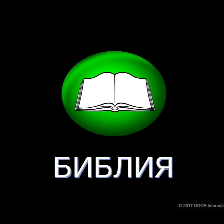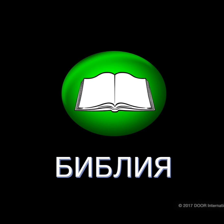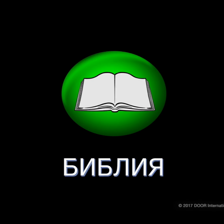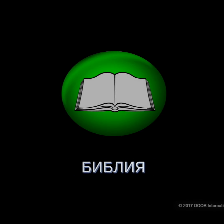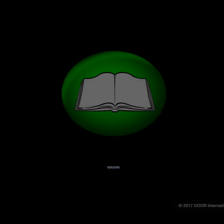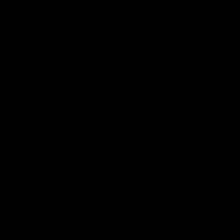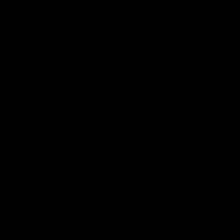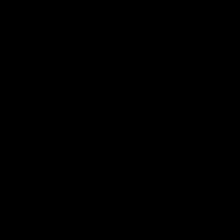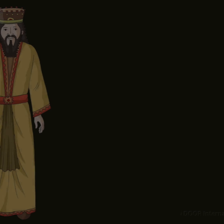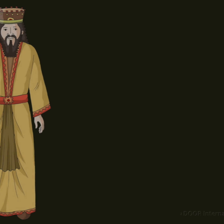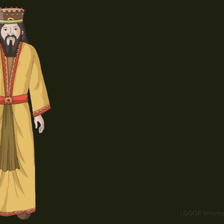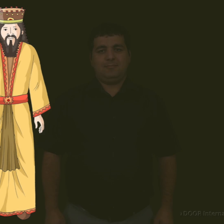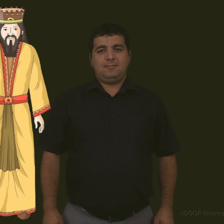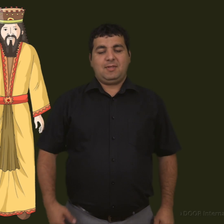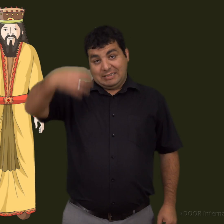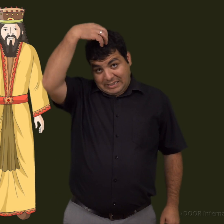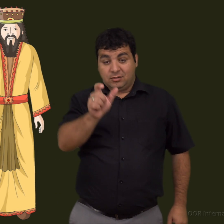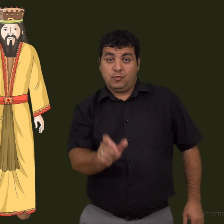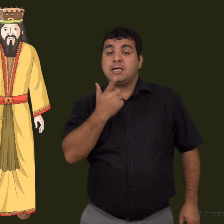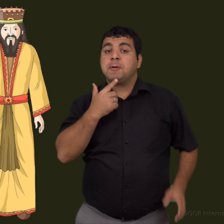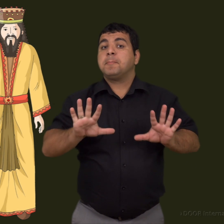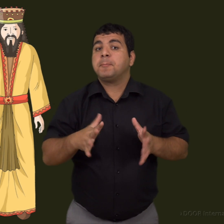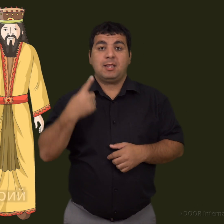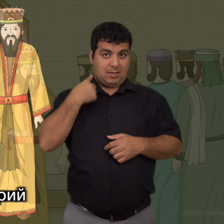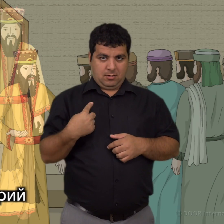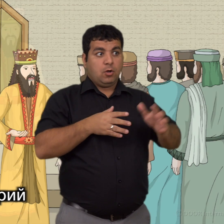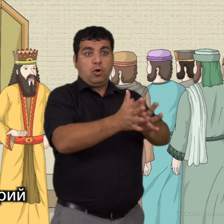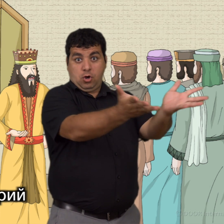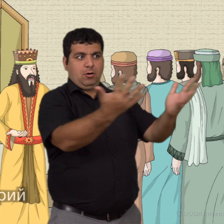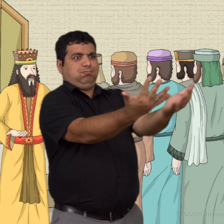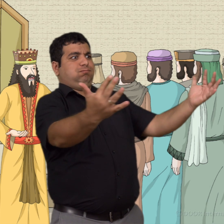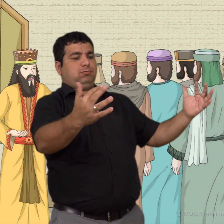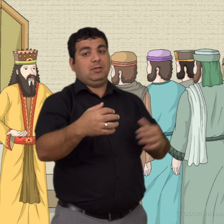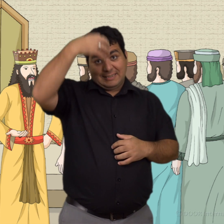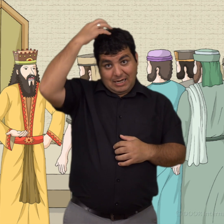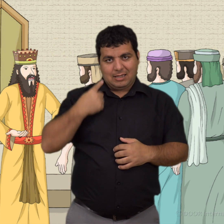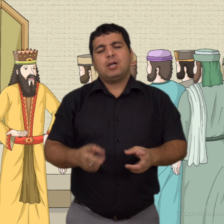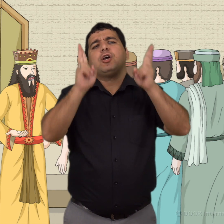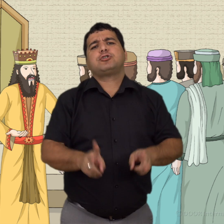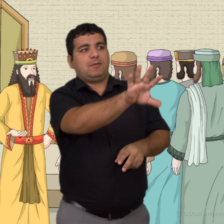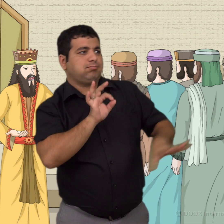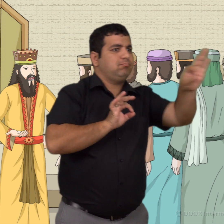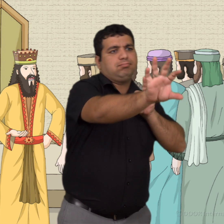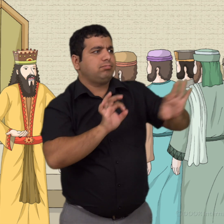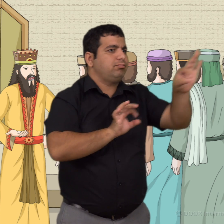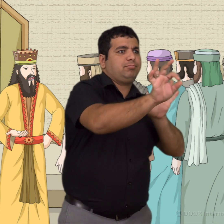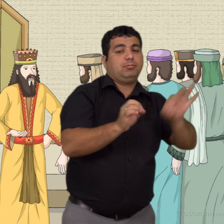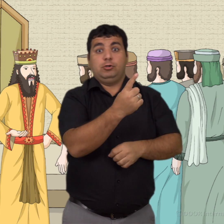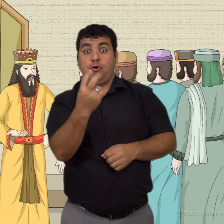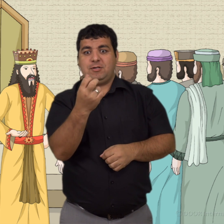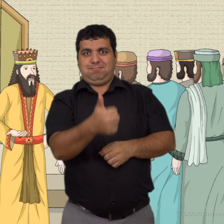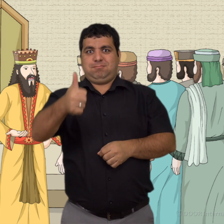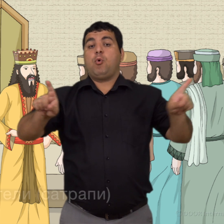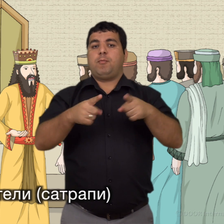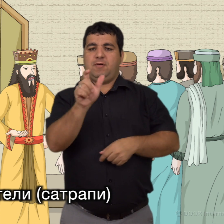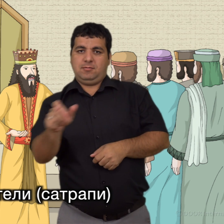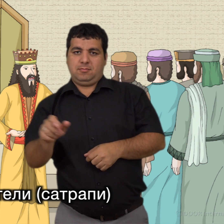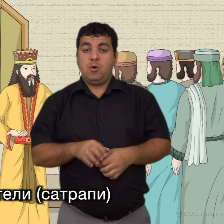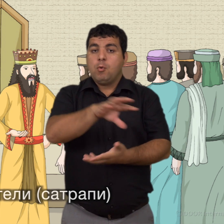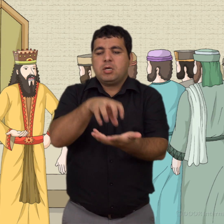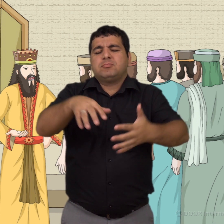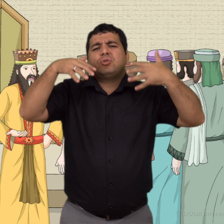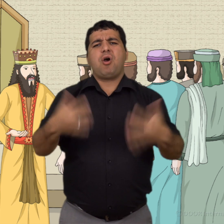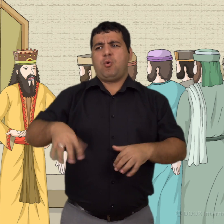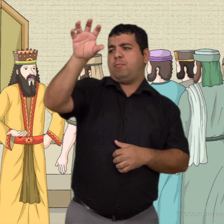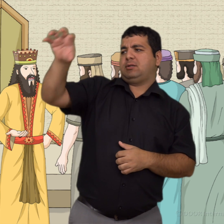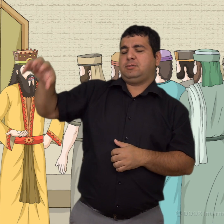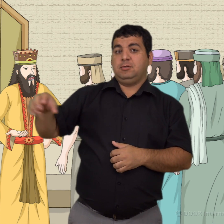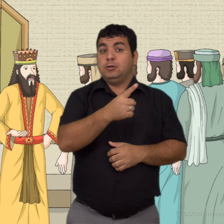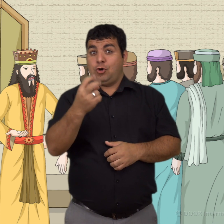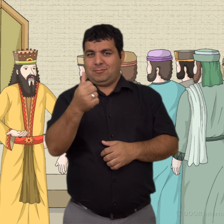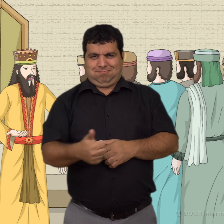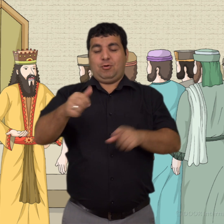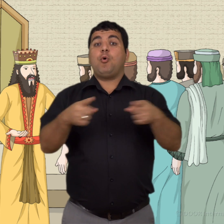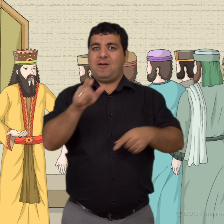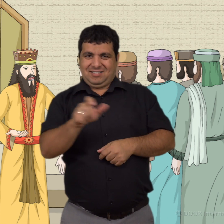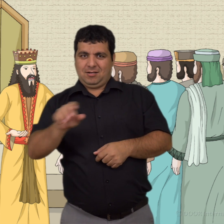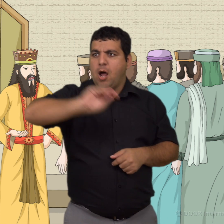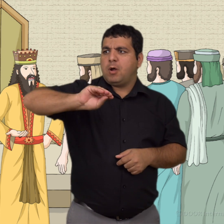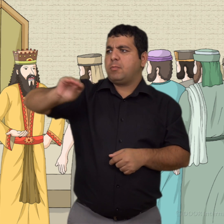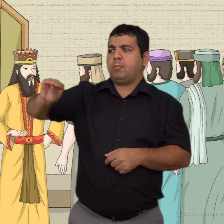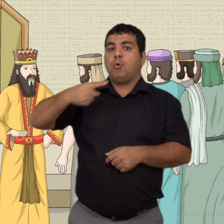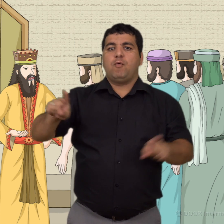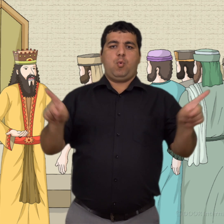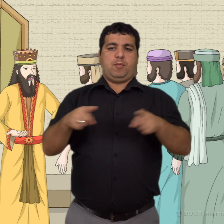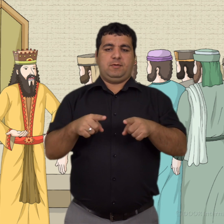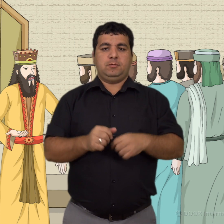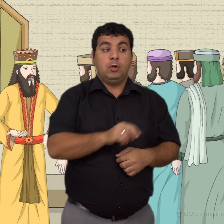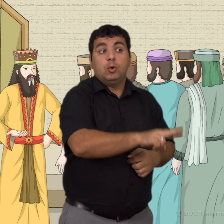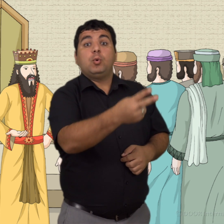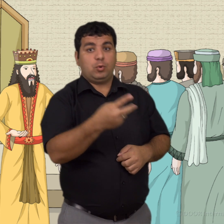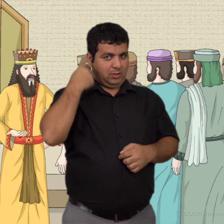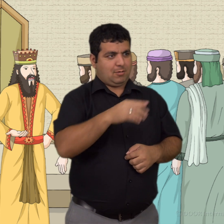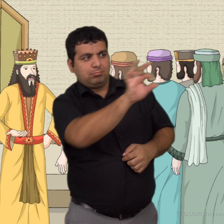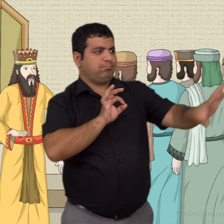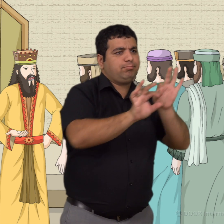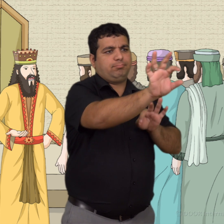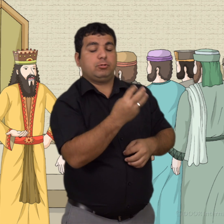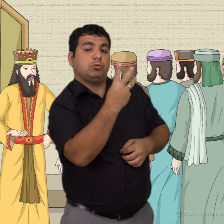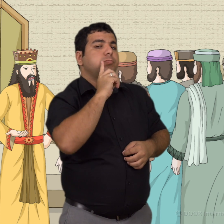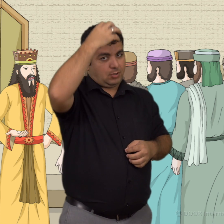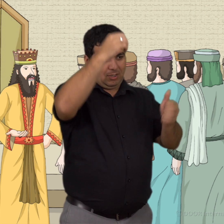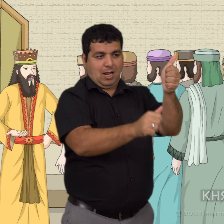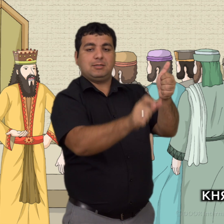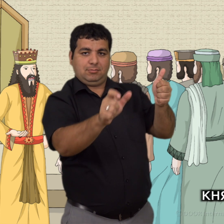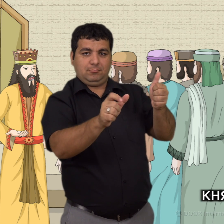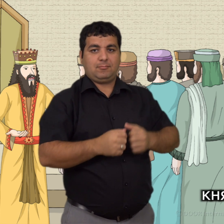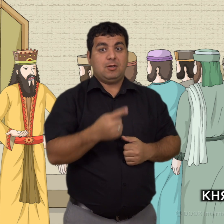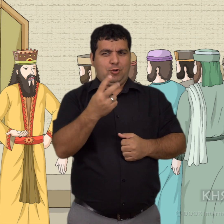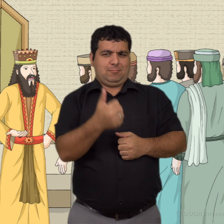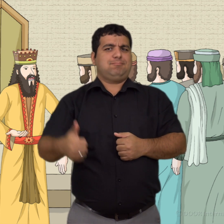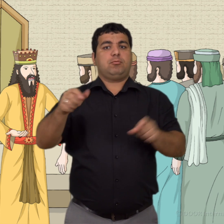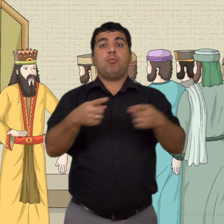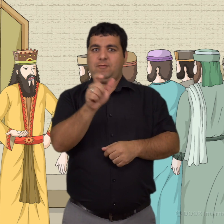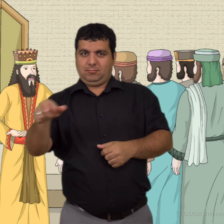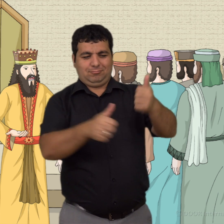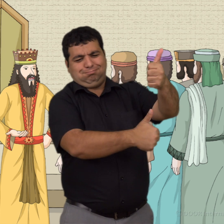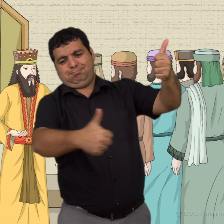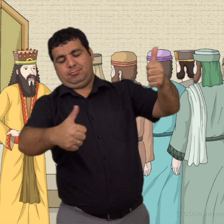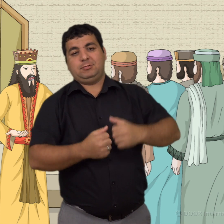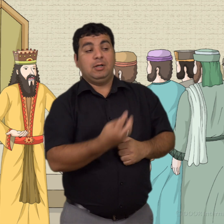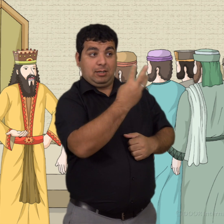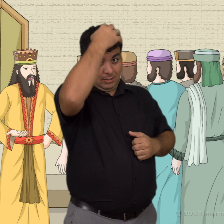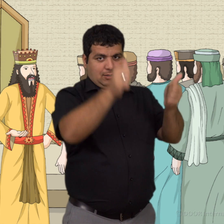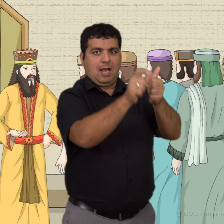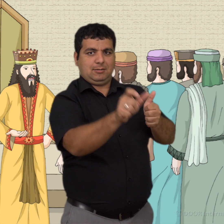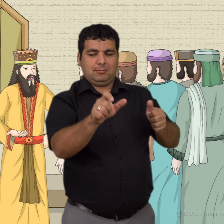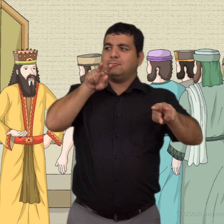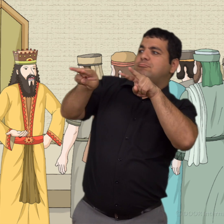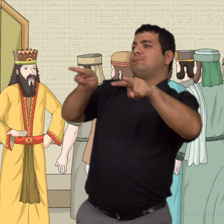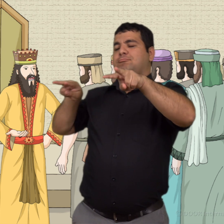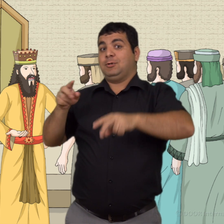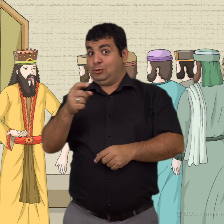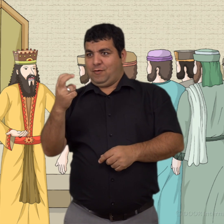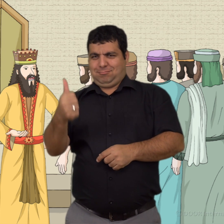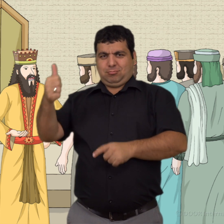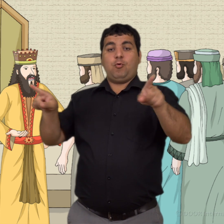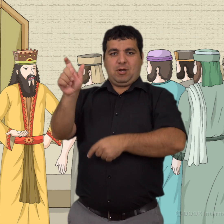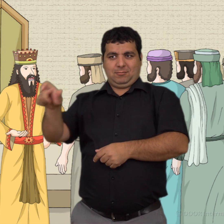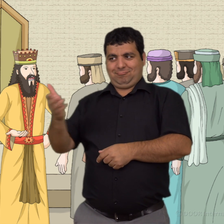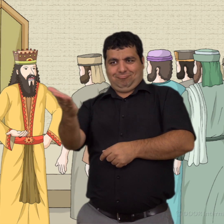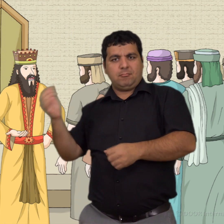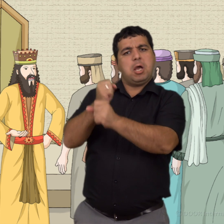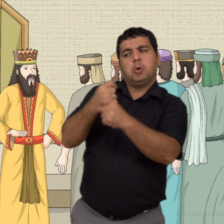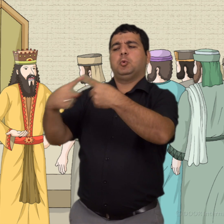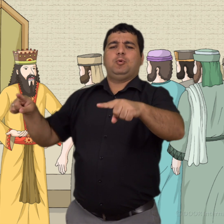Now it pleased Darius to appoint 120 satraps to rule throughout the kingdom, and over them three administrators, including Daniel, to whom these satraps were accountable so that the king would not suffer loss.